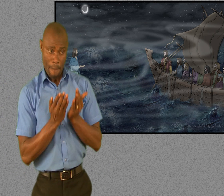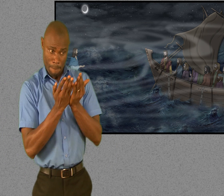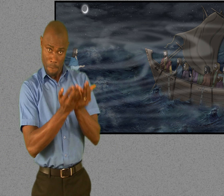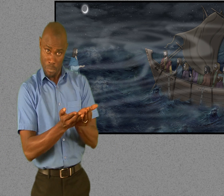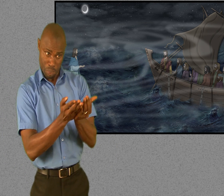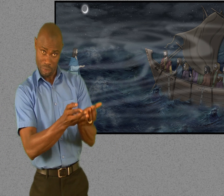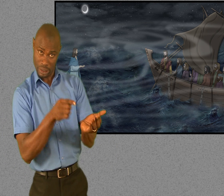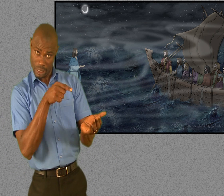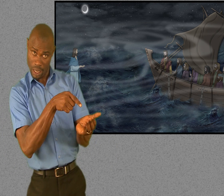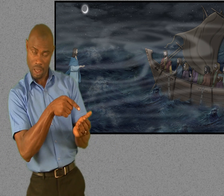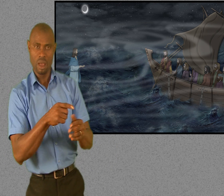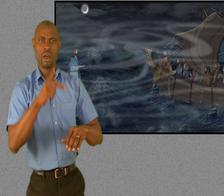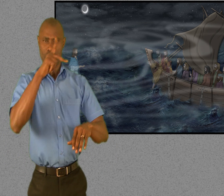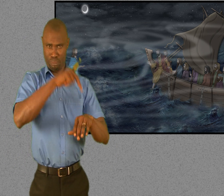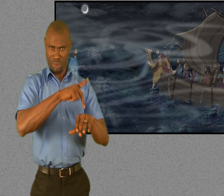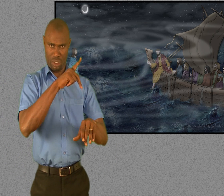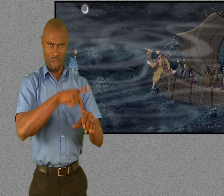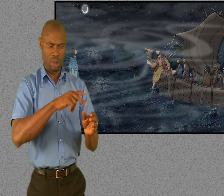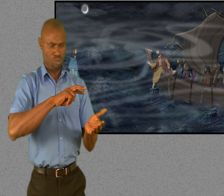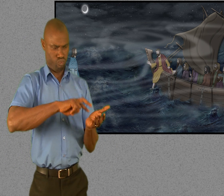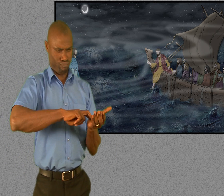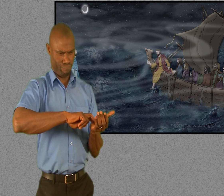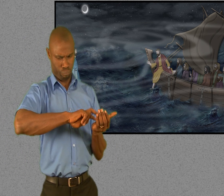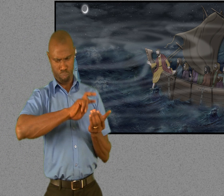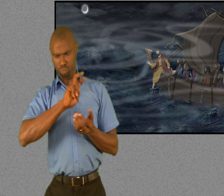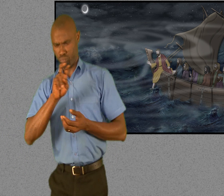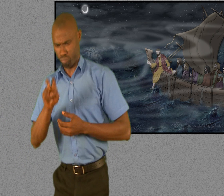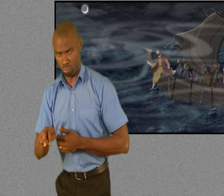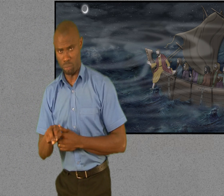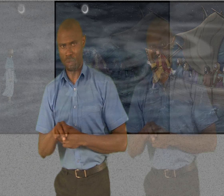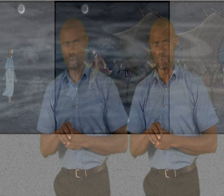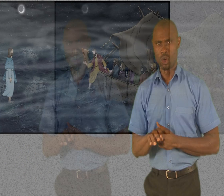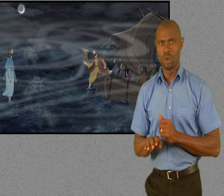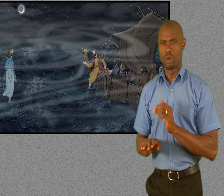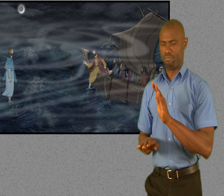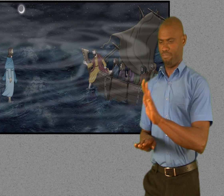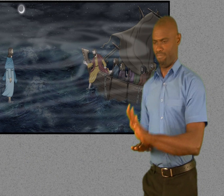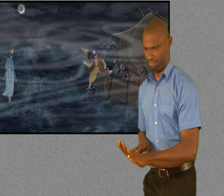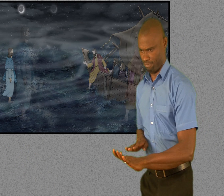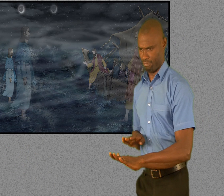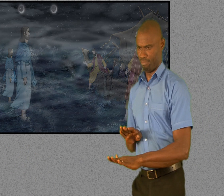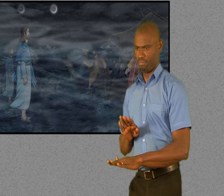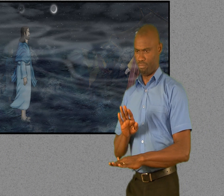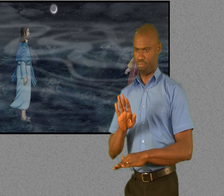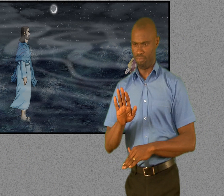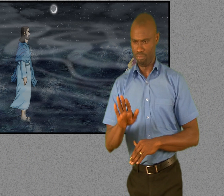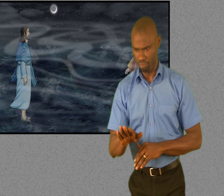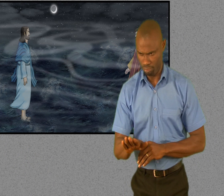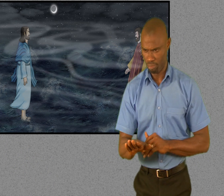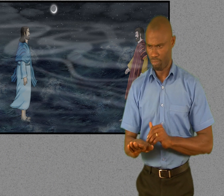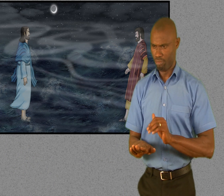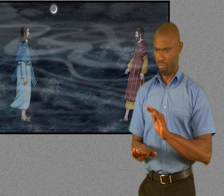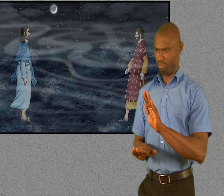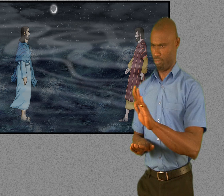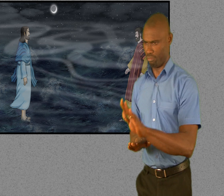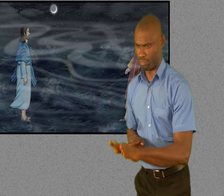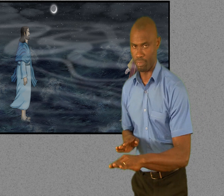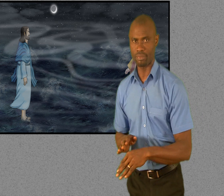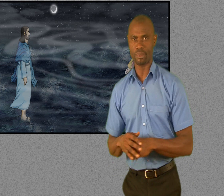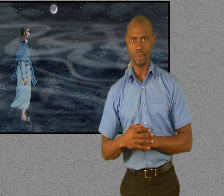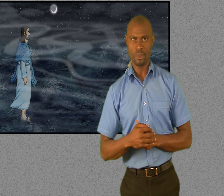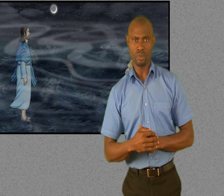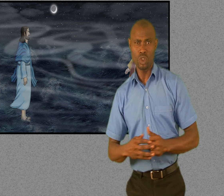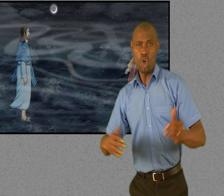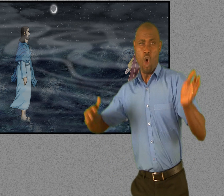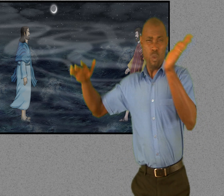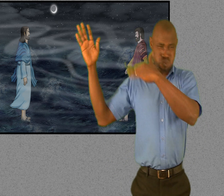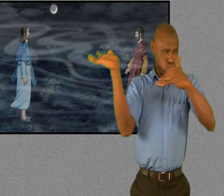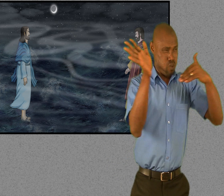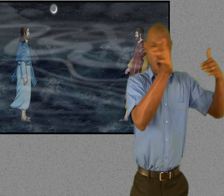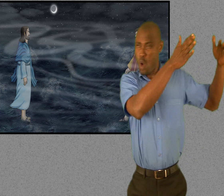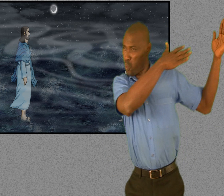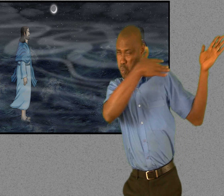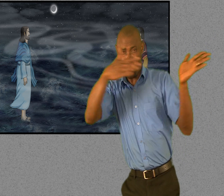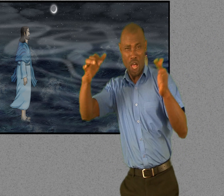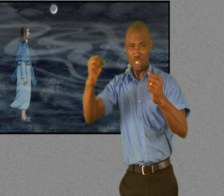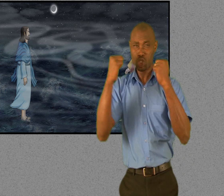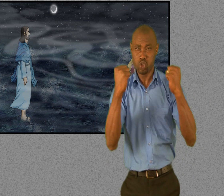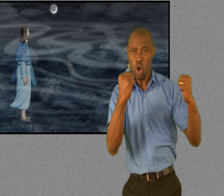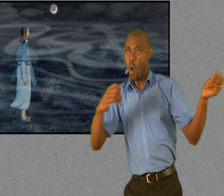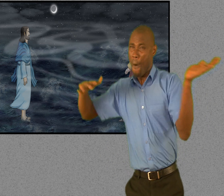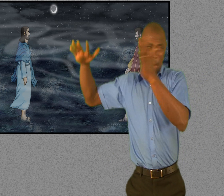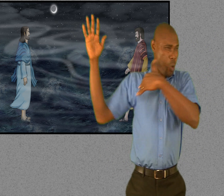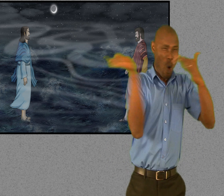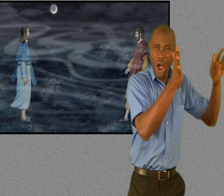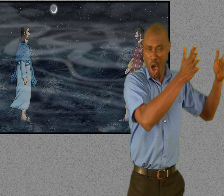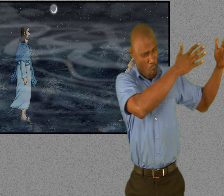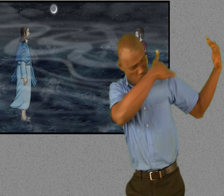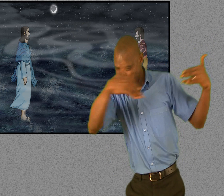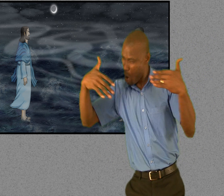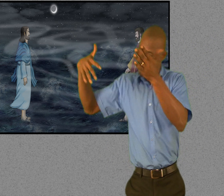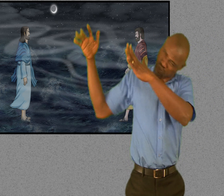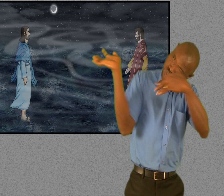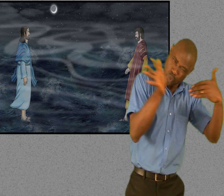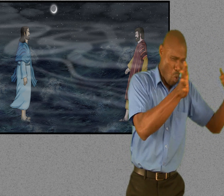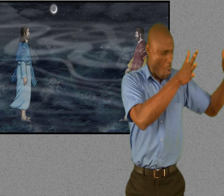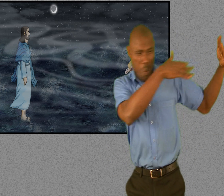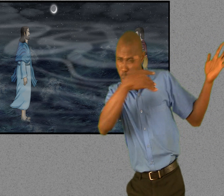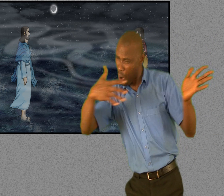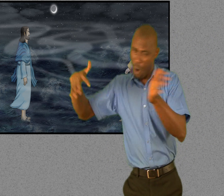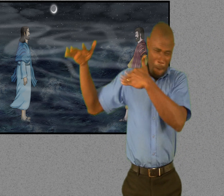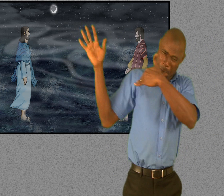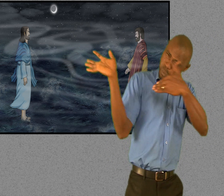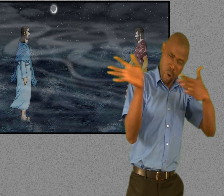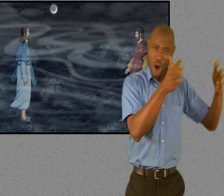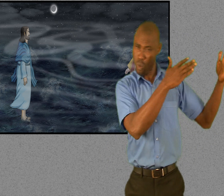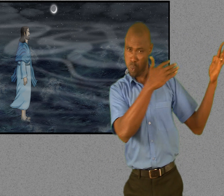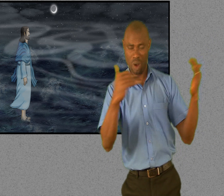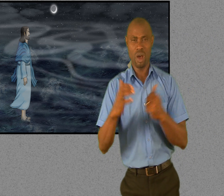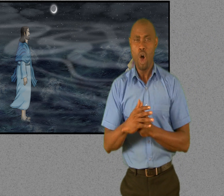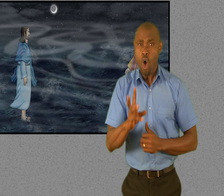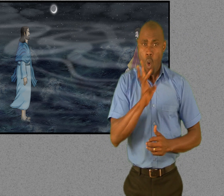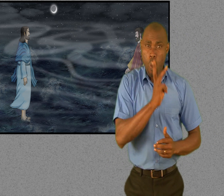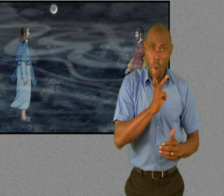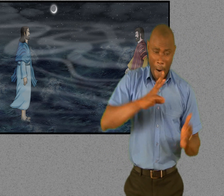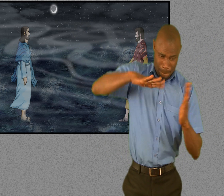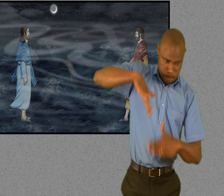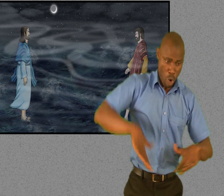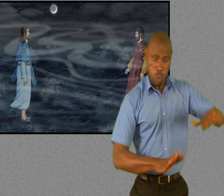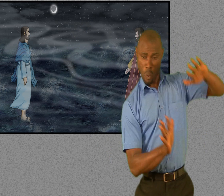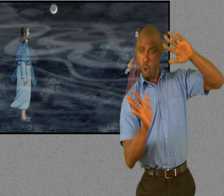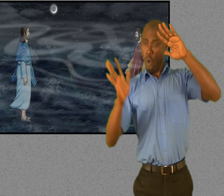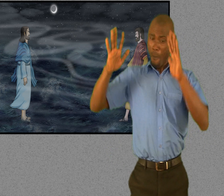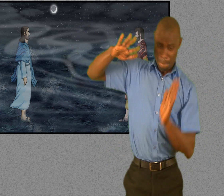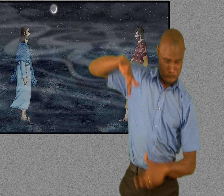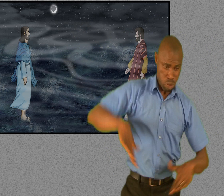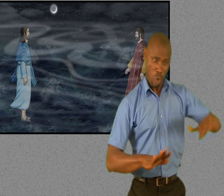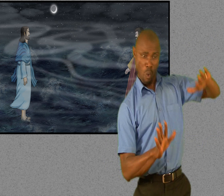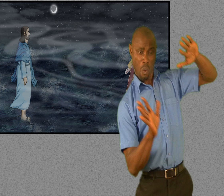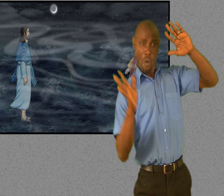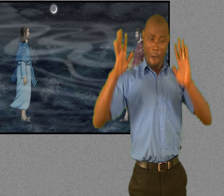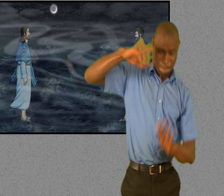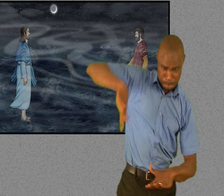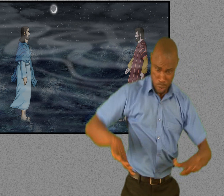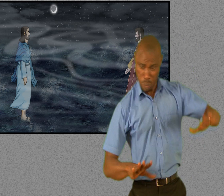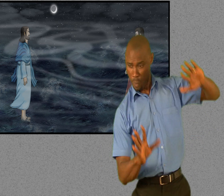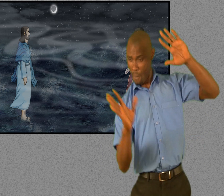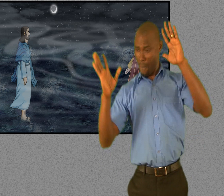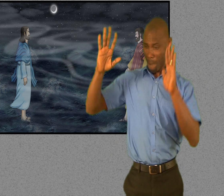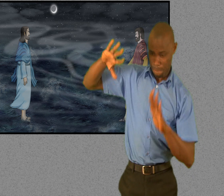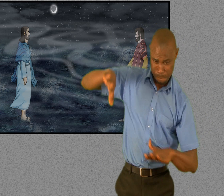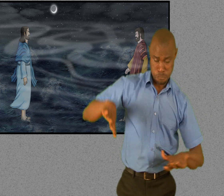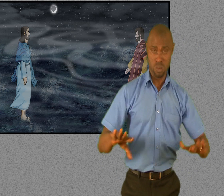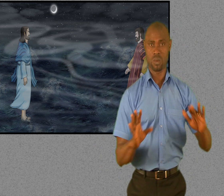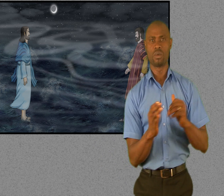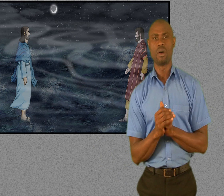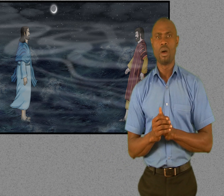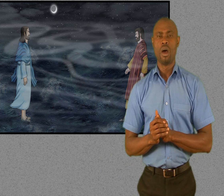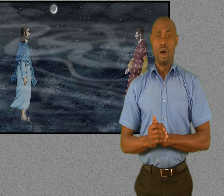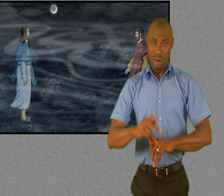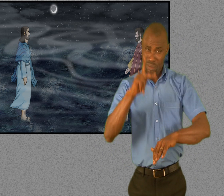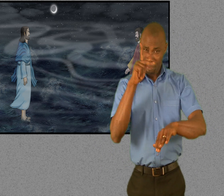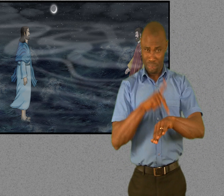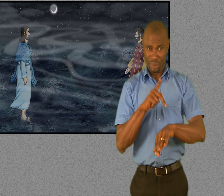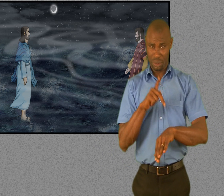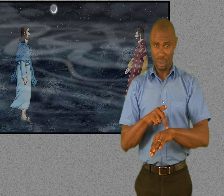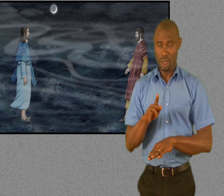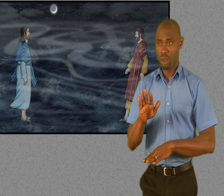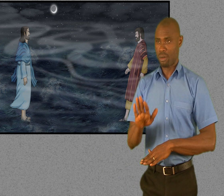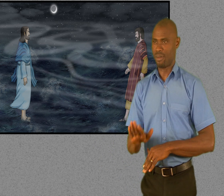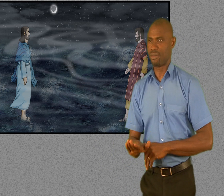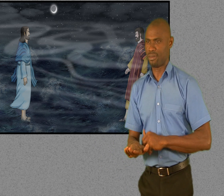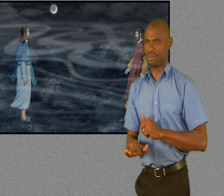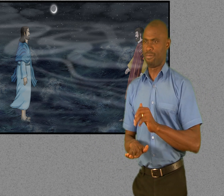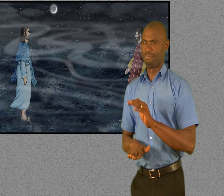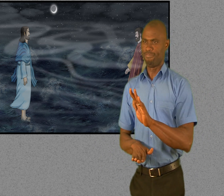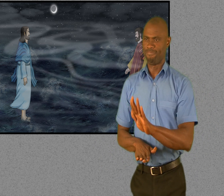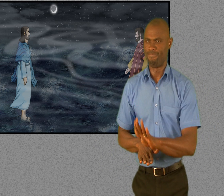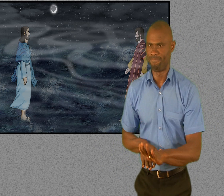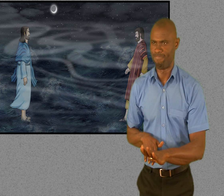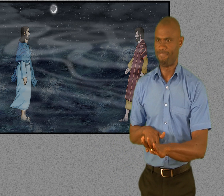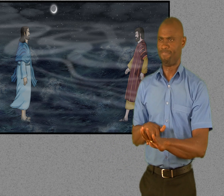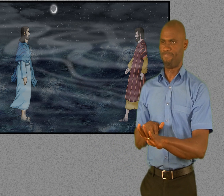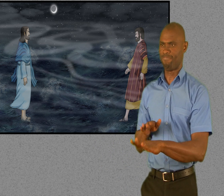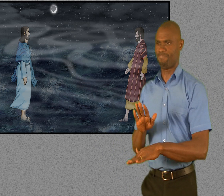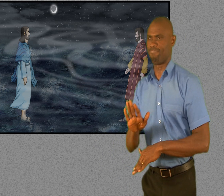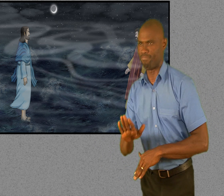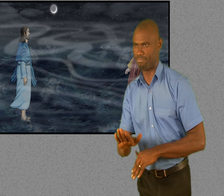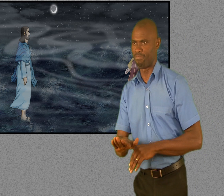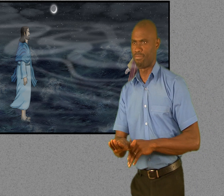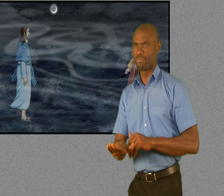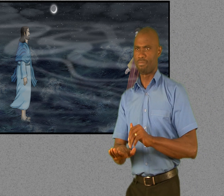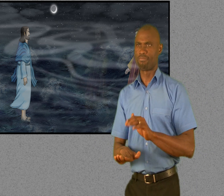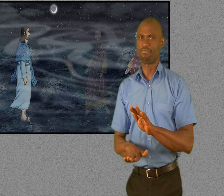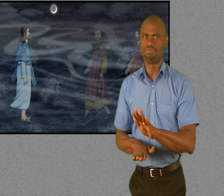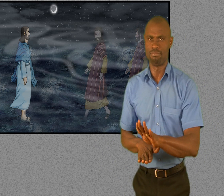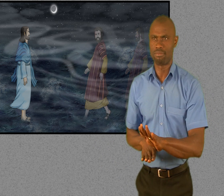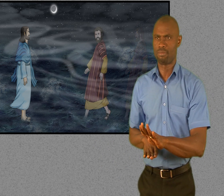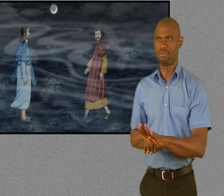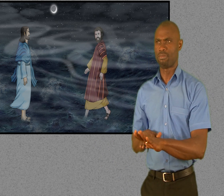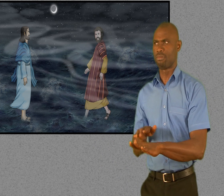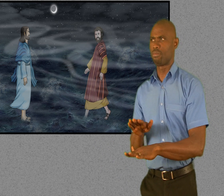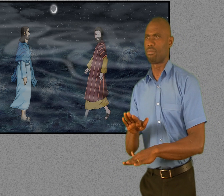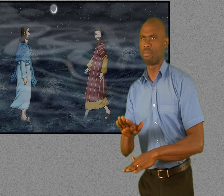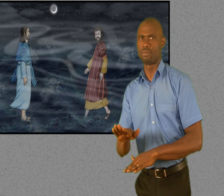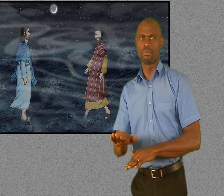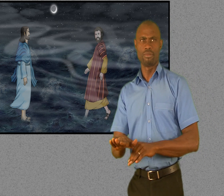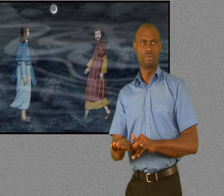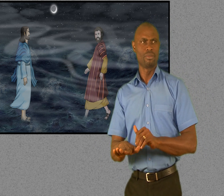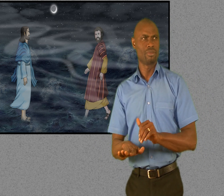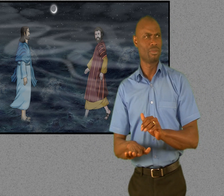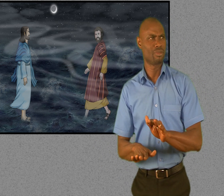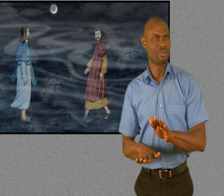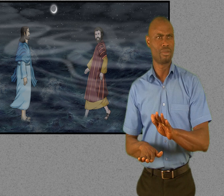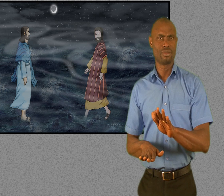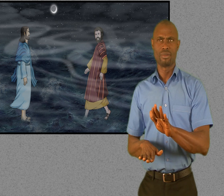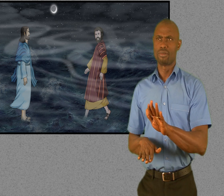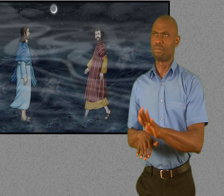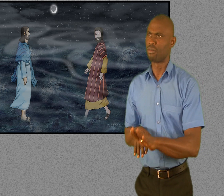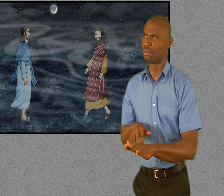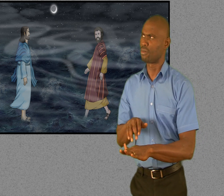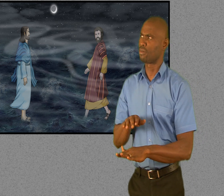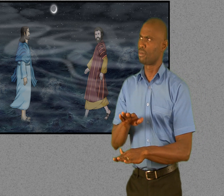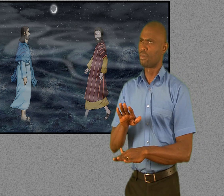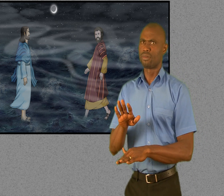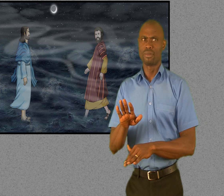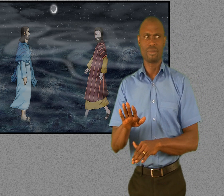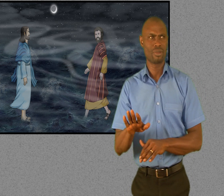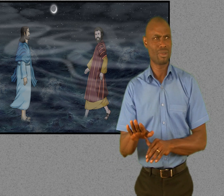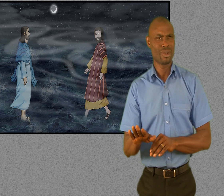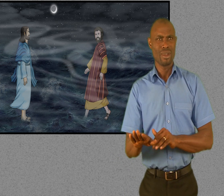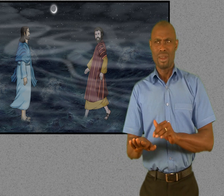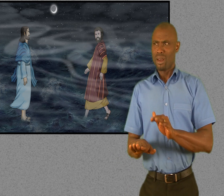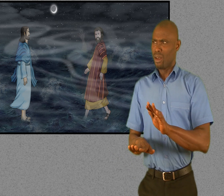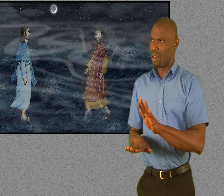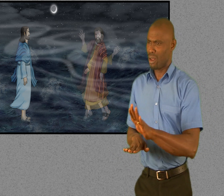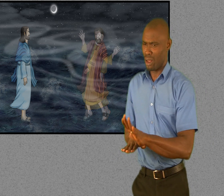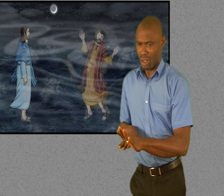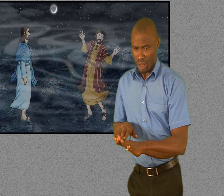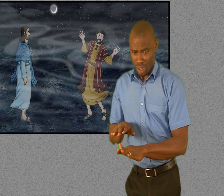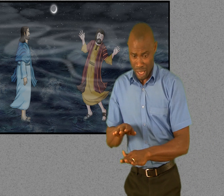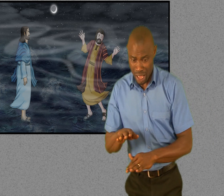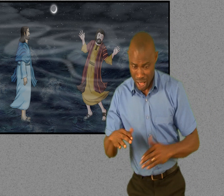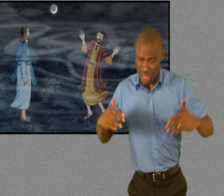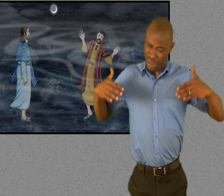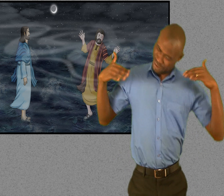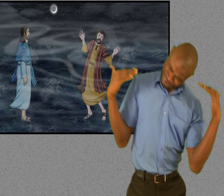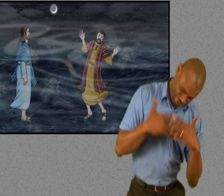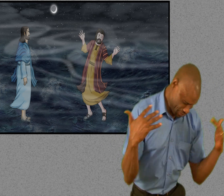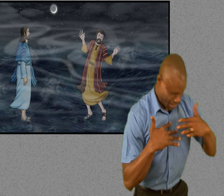Then Peter got down out of the boat, walked on the water, and came toward Jesus.